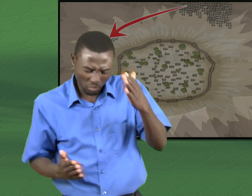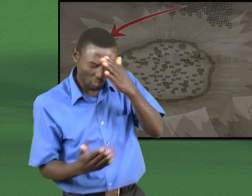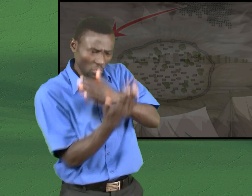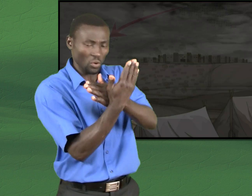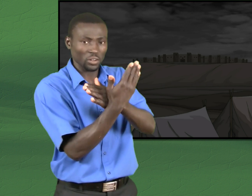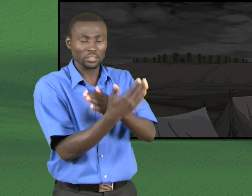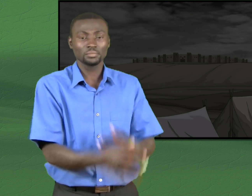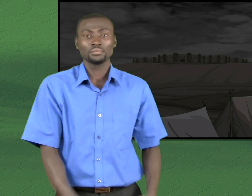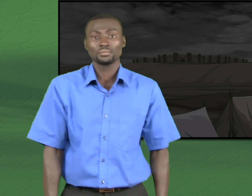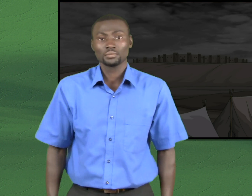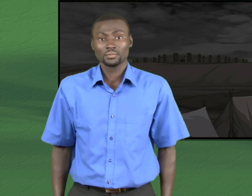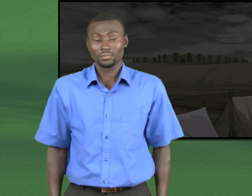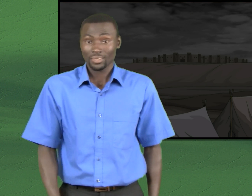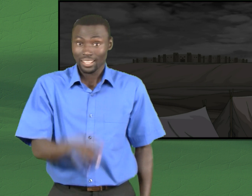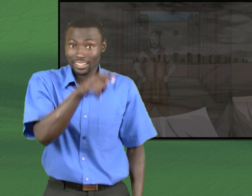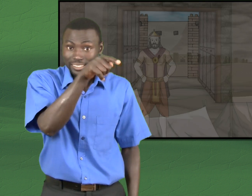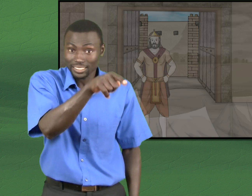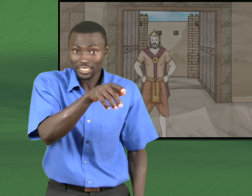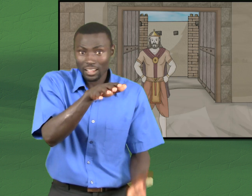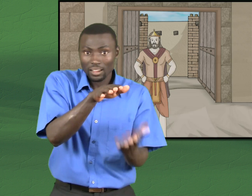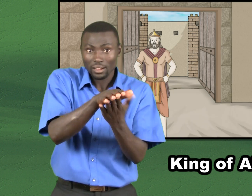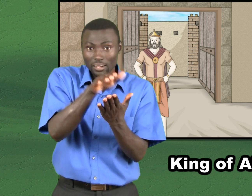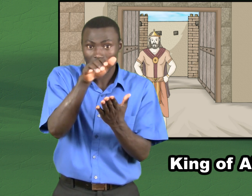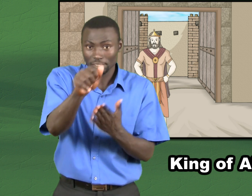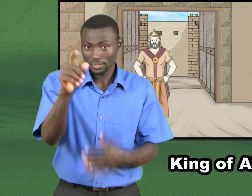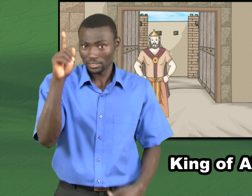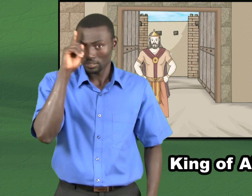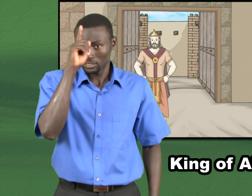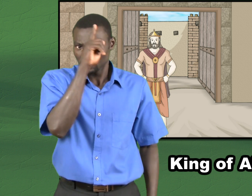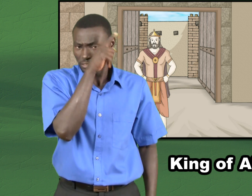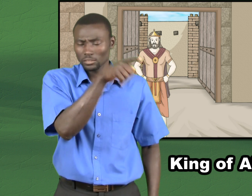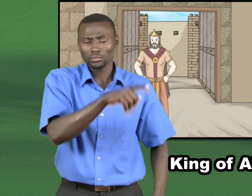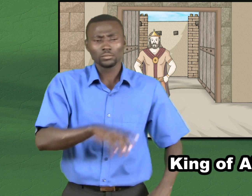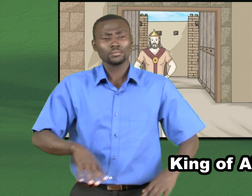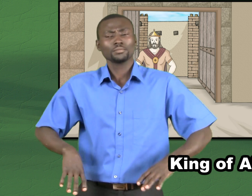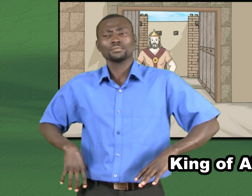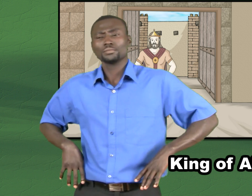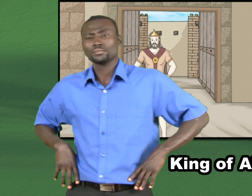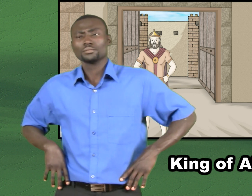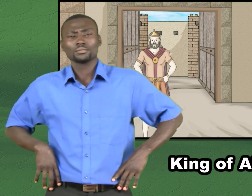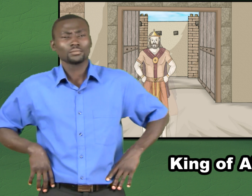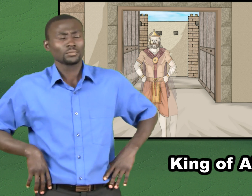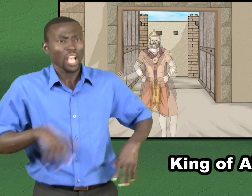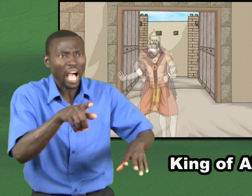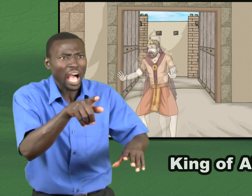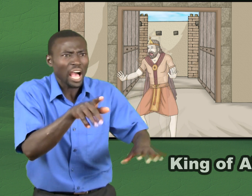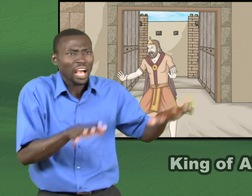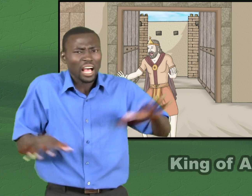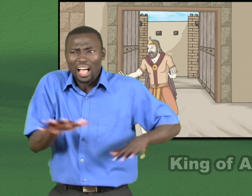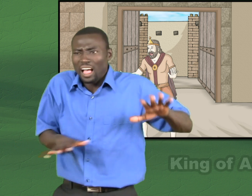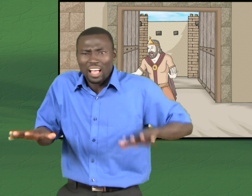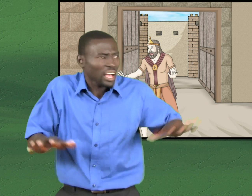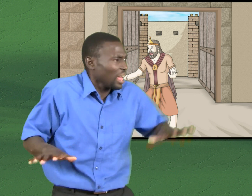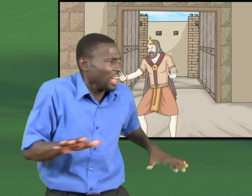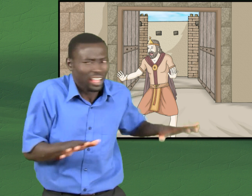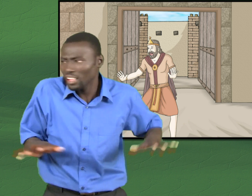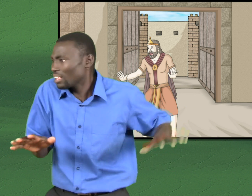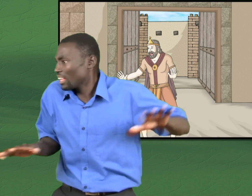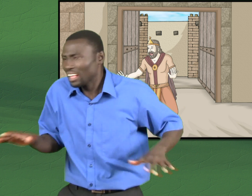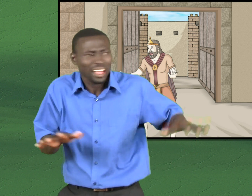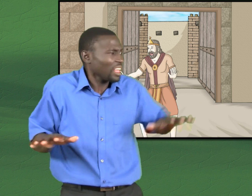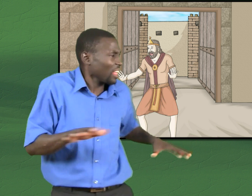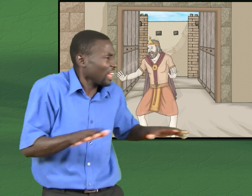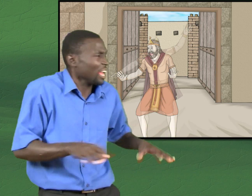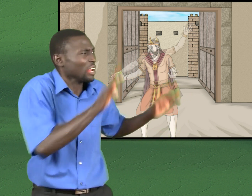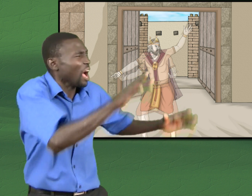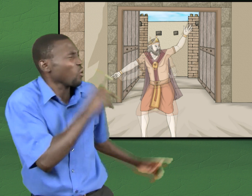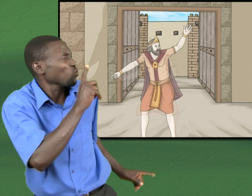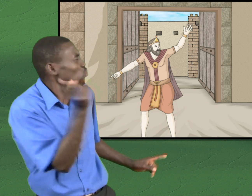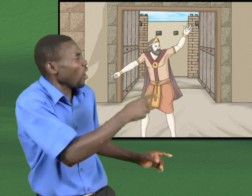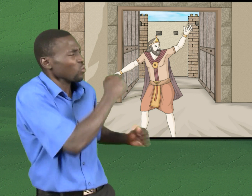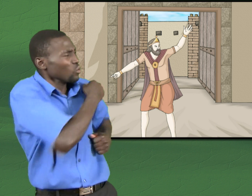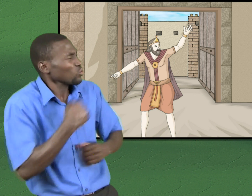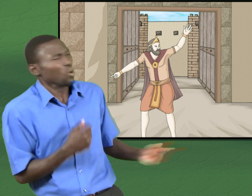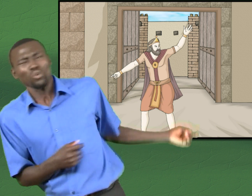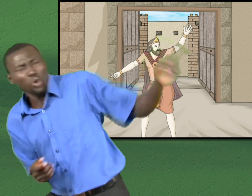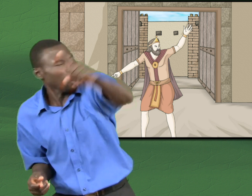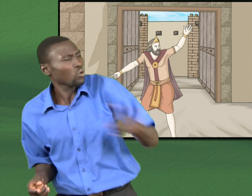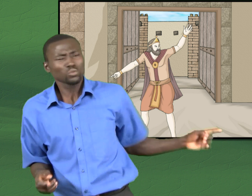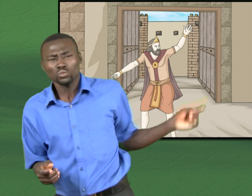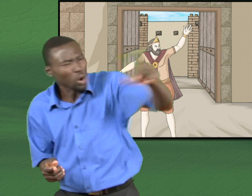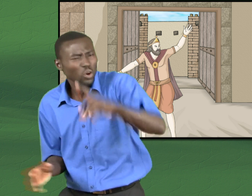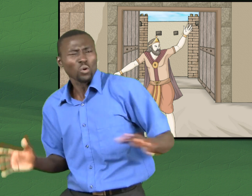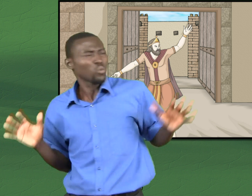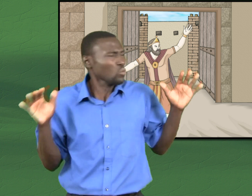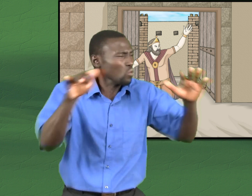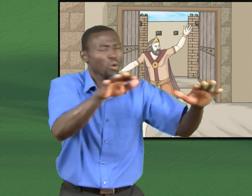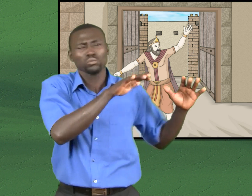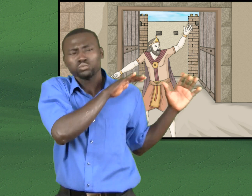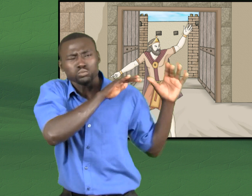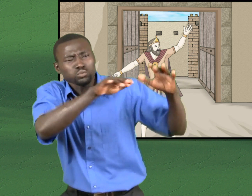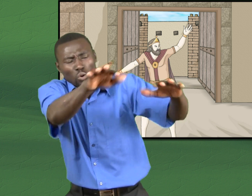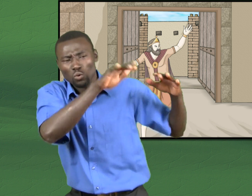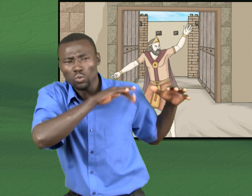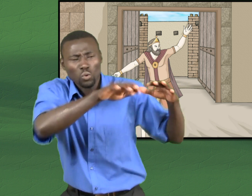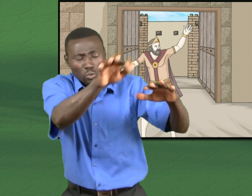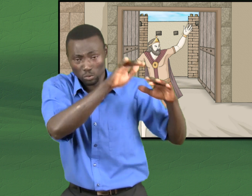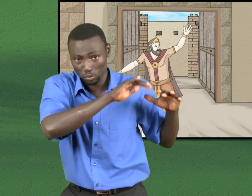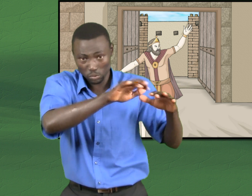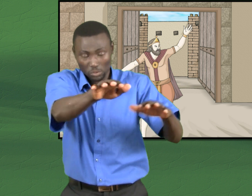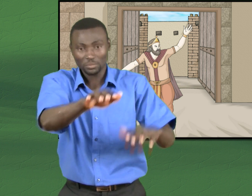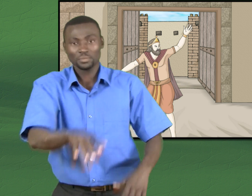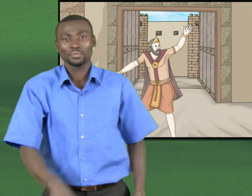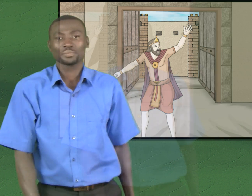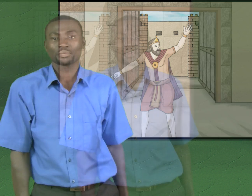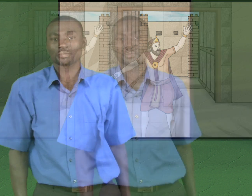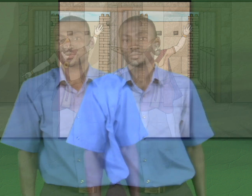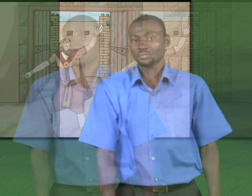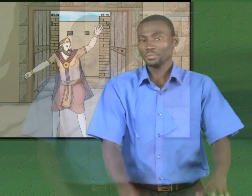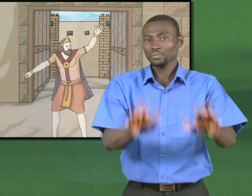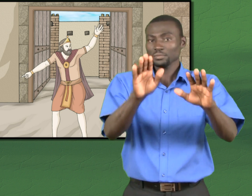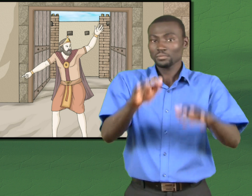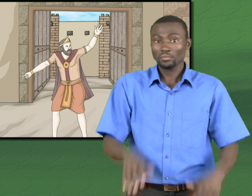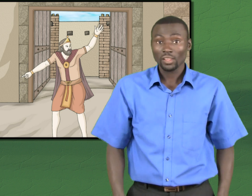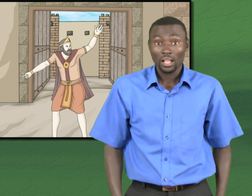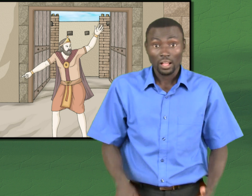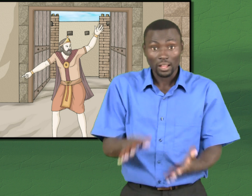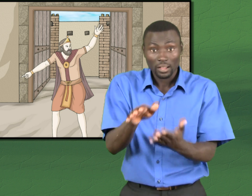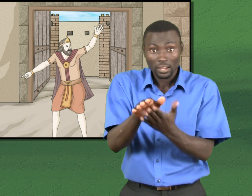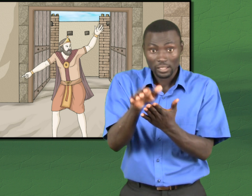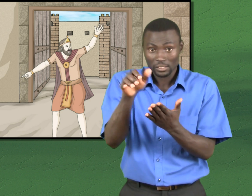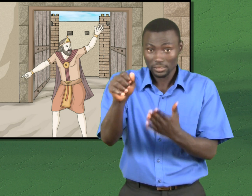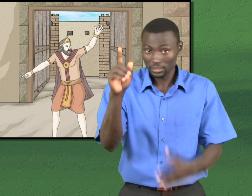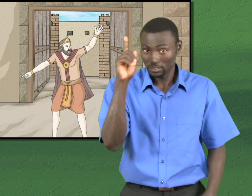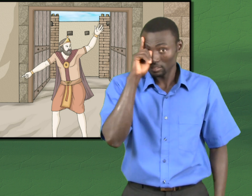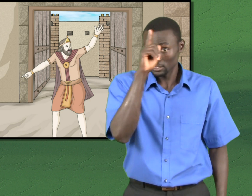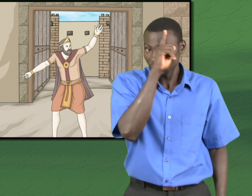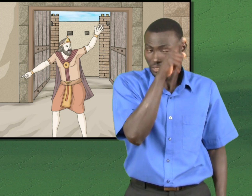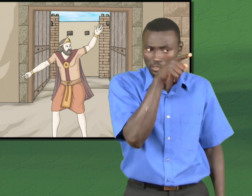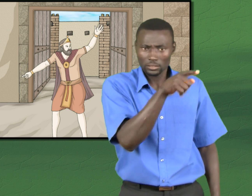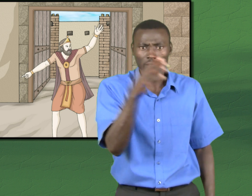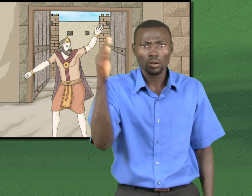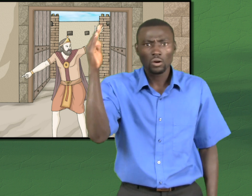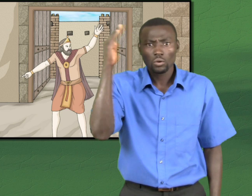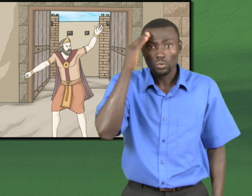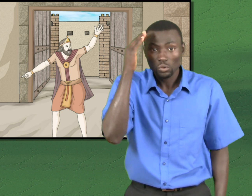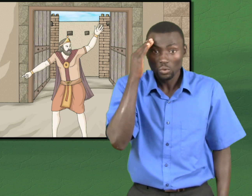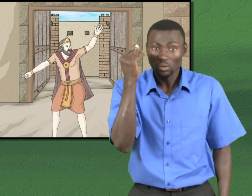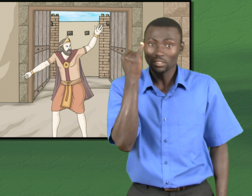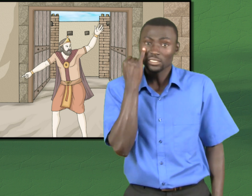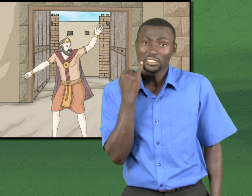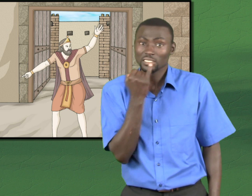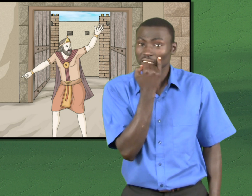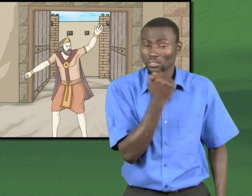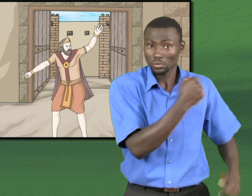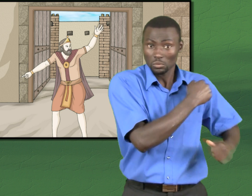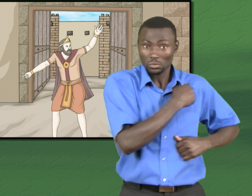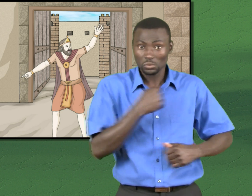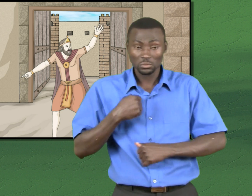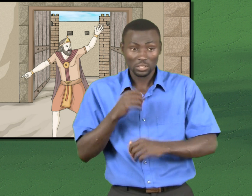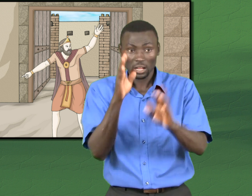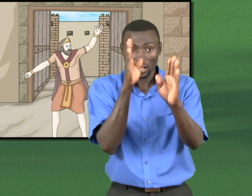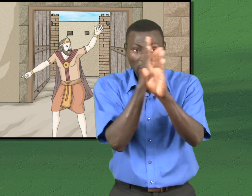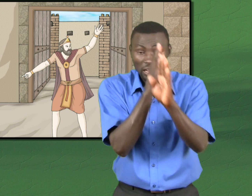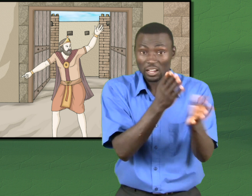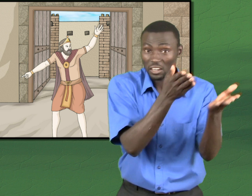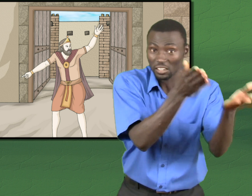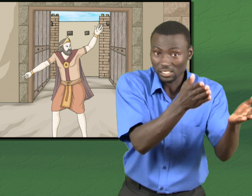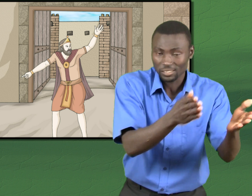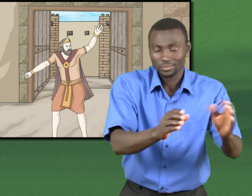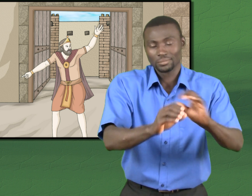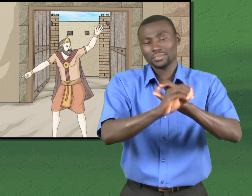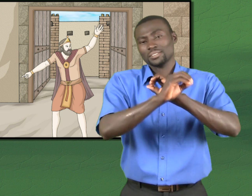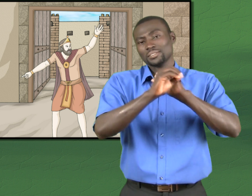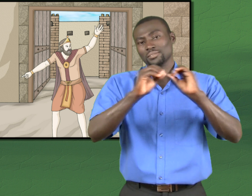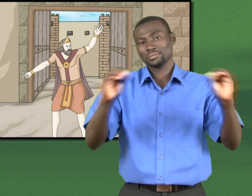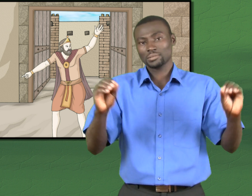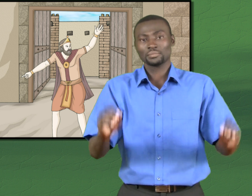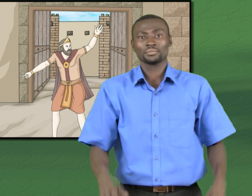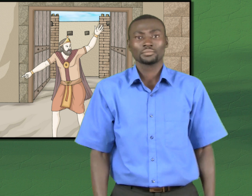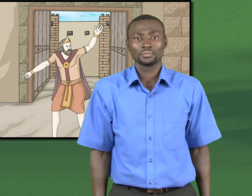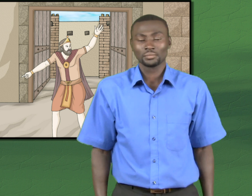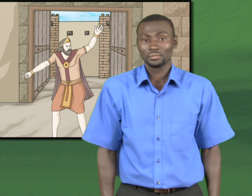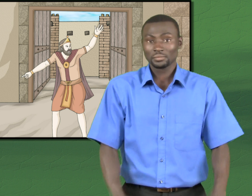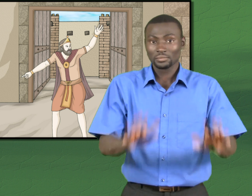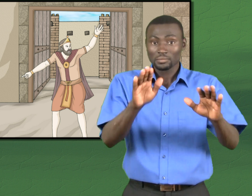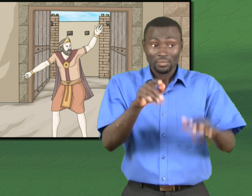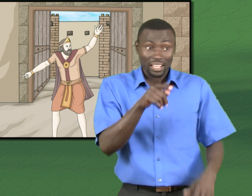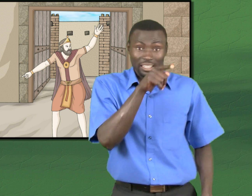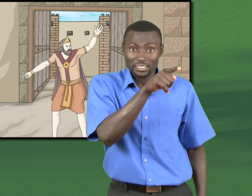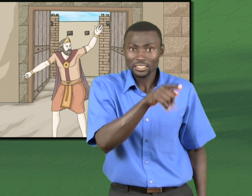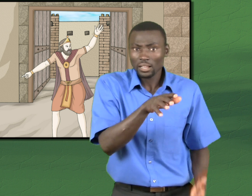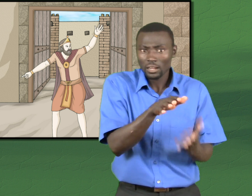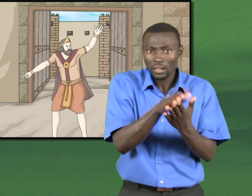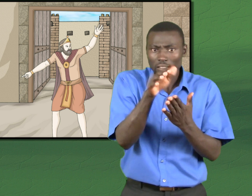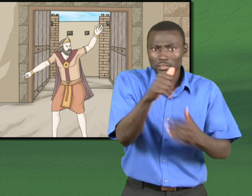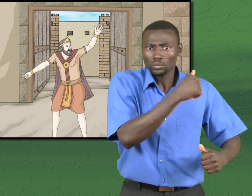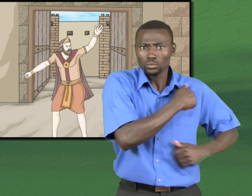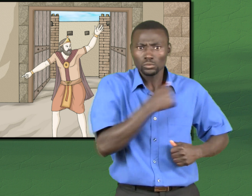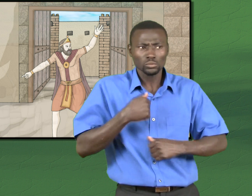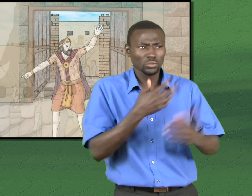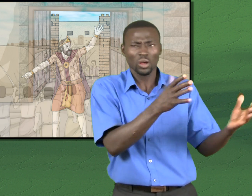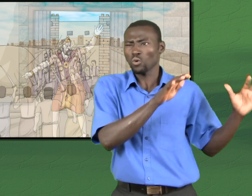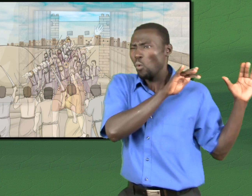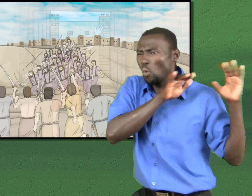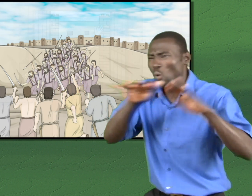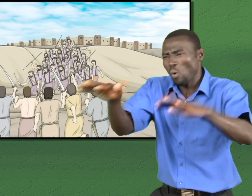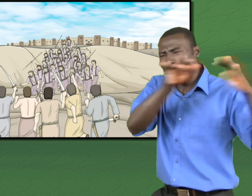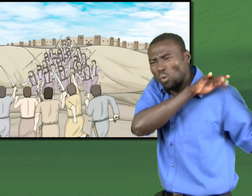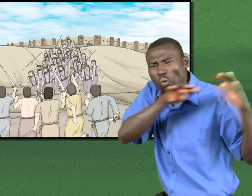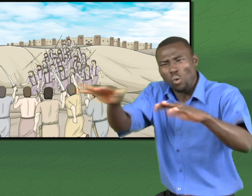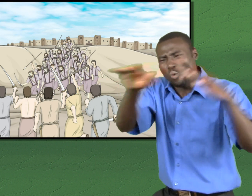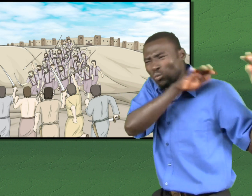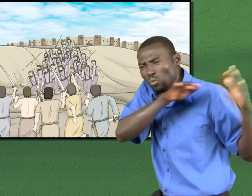When the king of Ai saw the Israelites, he hurried out early in the morning with the men of the city to engage them in battle at an appointed place overlooking the Arabah.